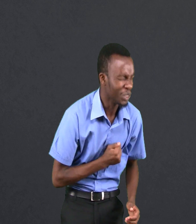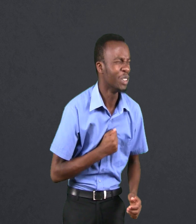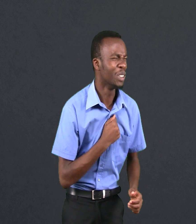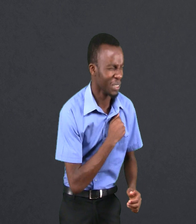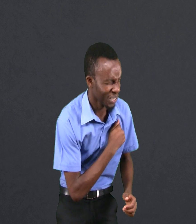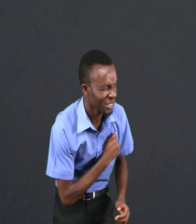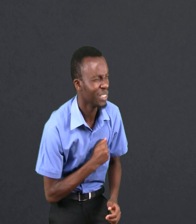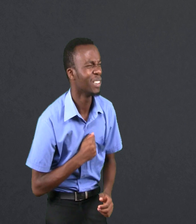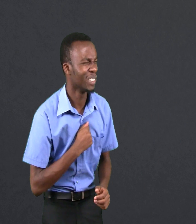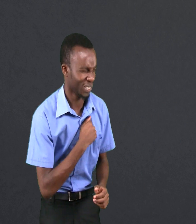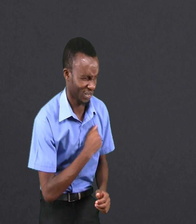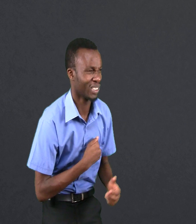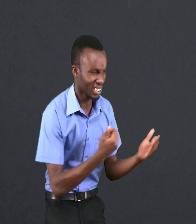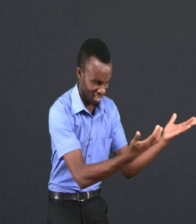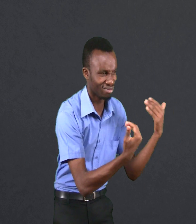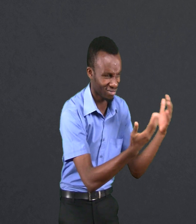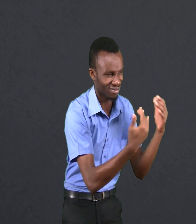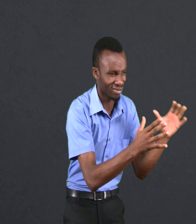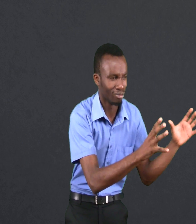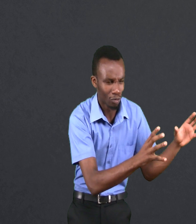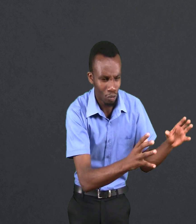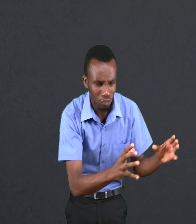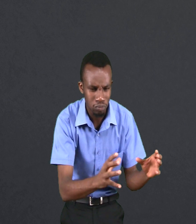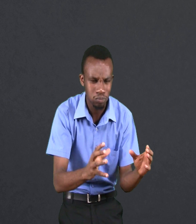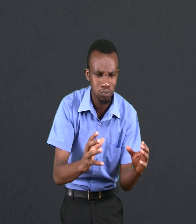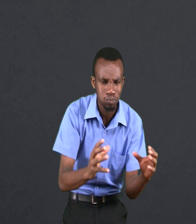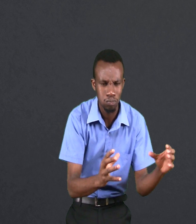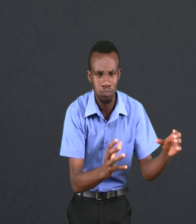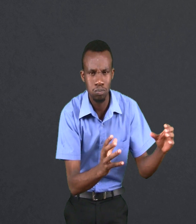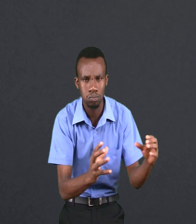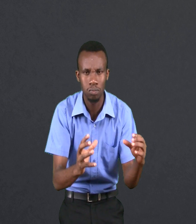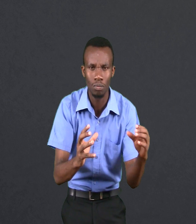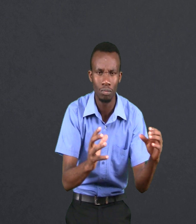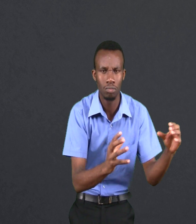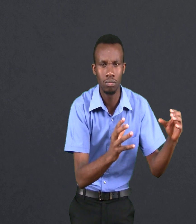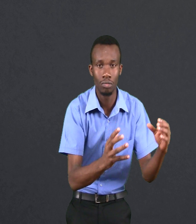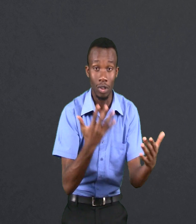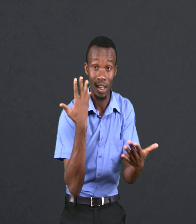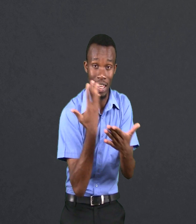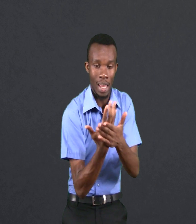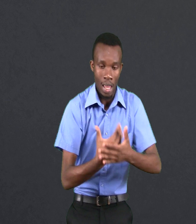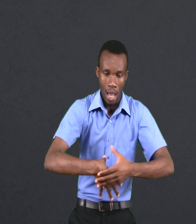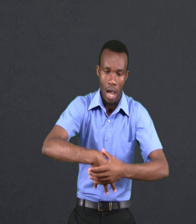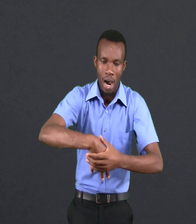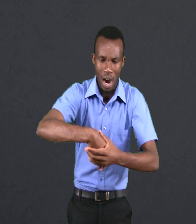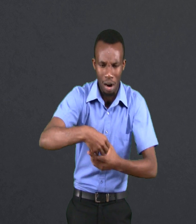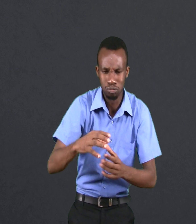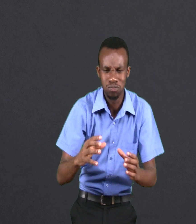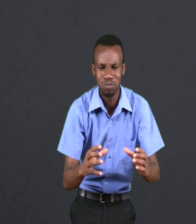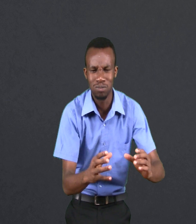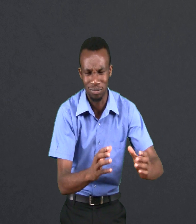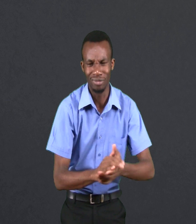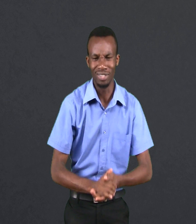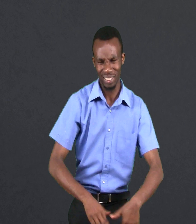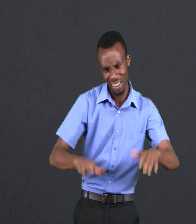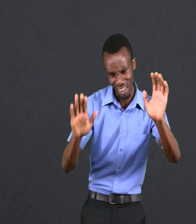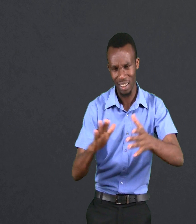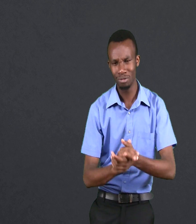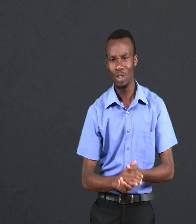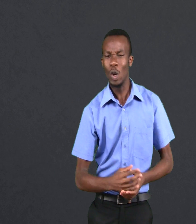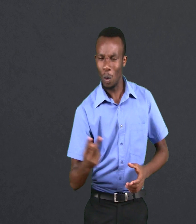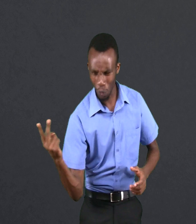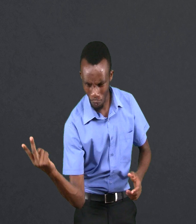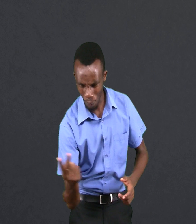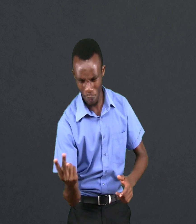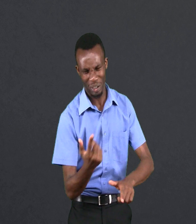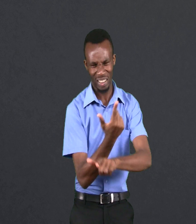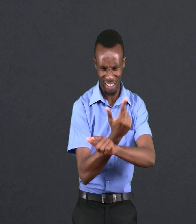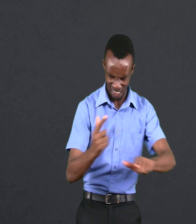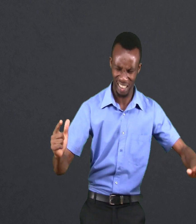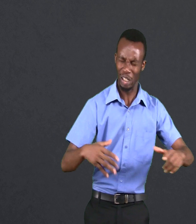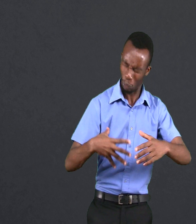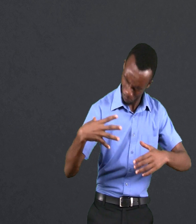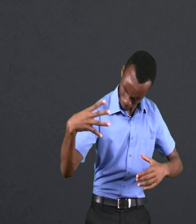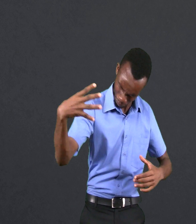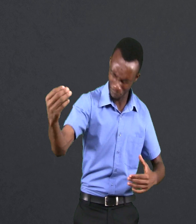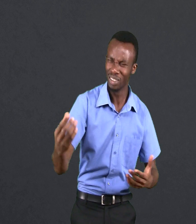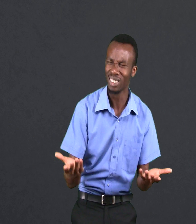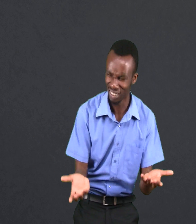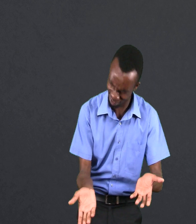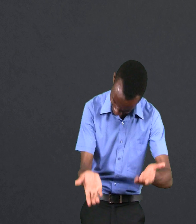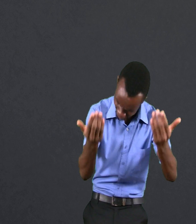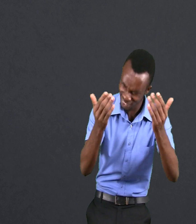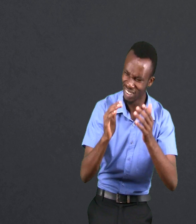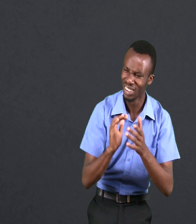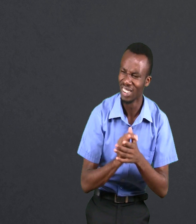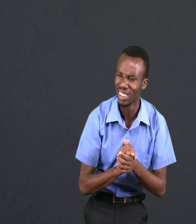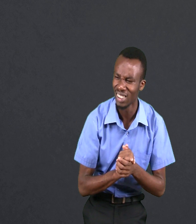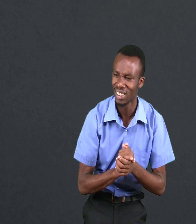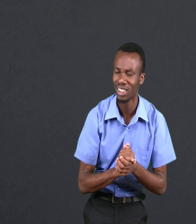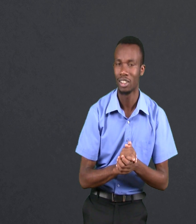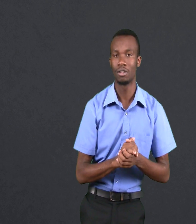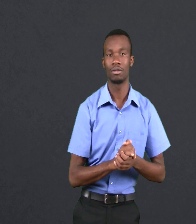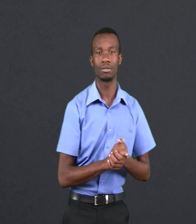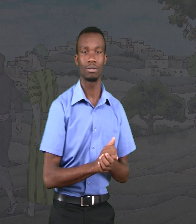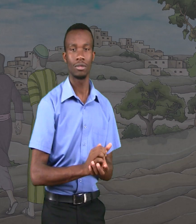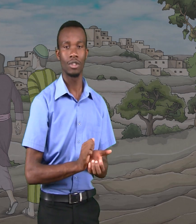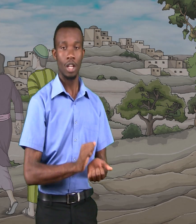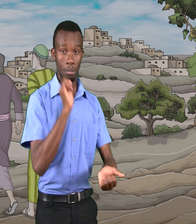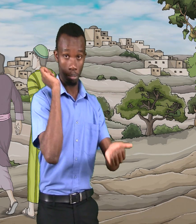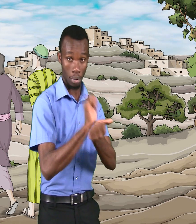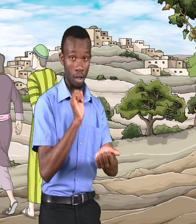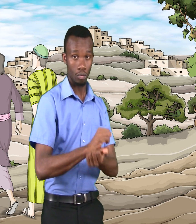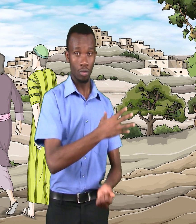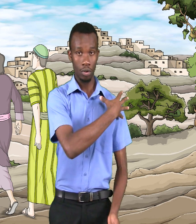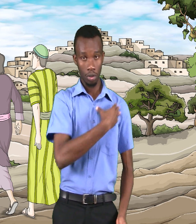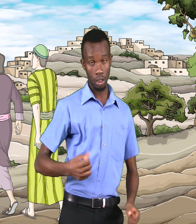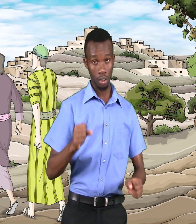They came to appease them and led them out, requesting that they leave the city.